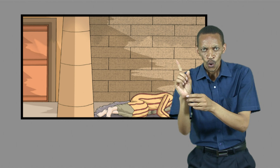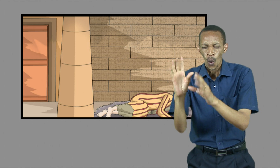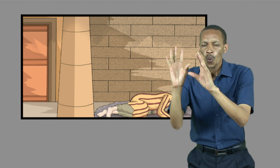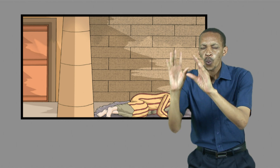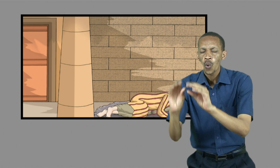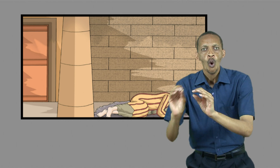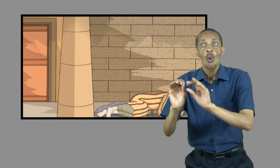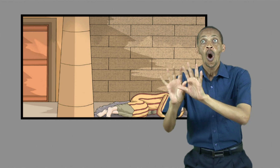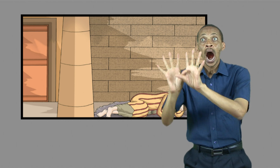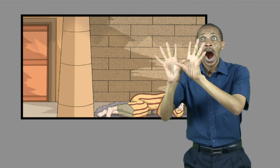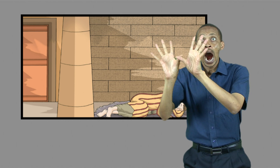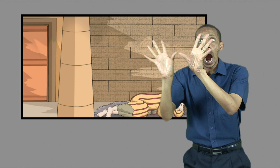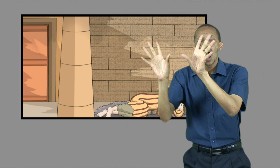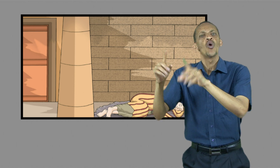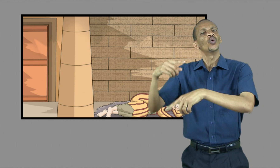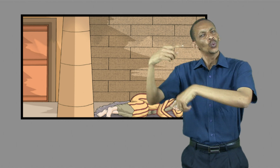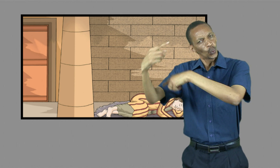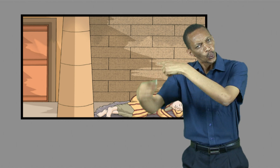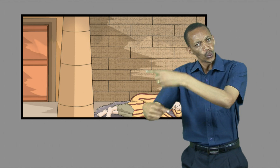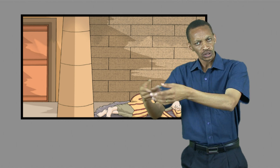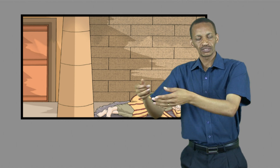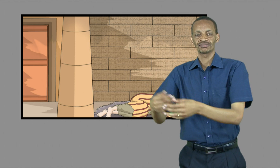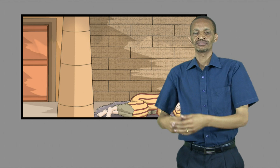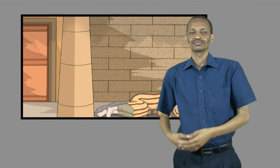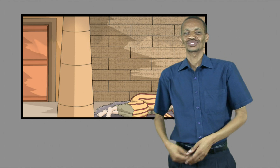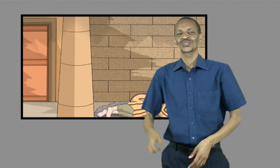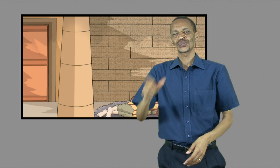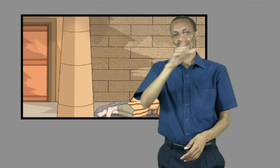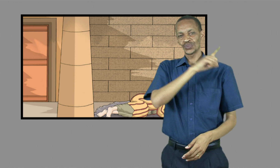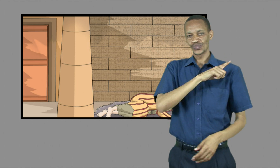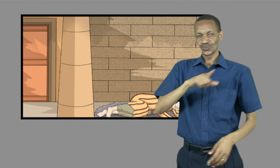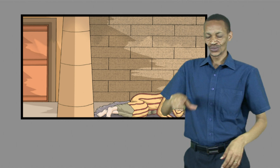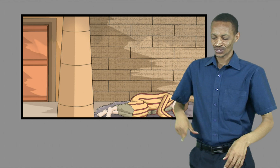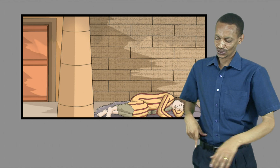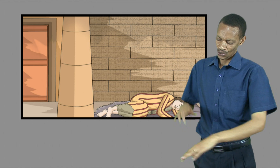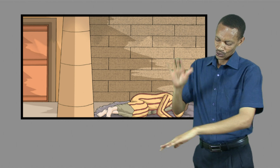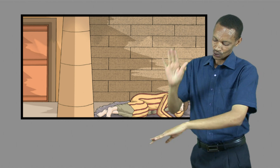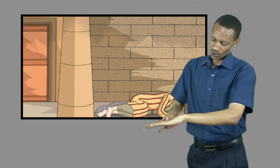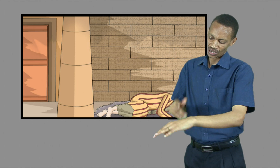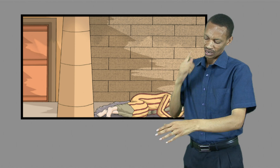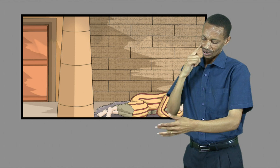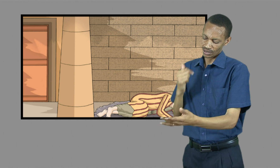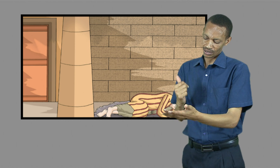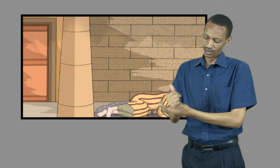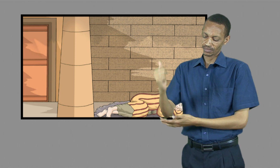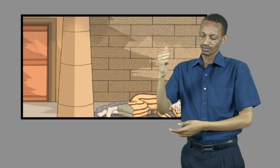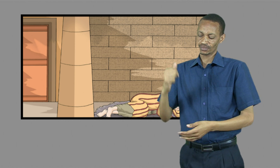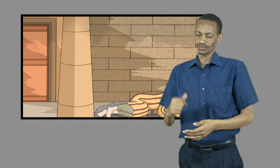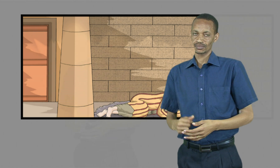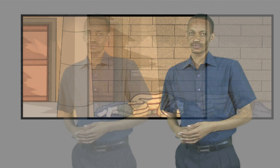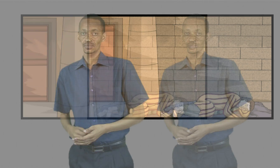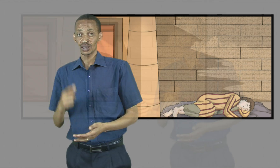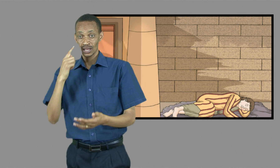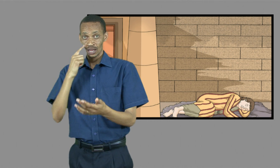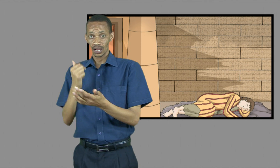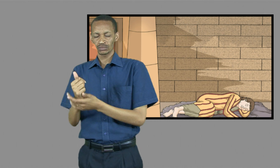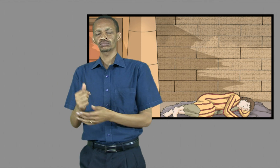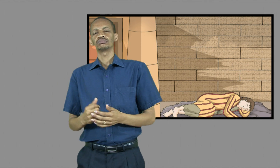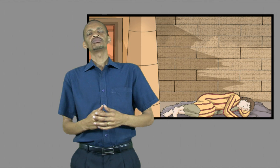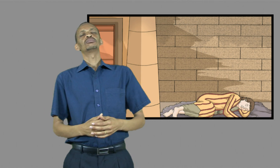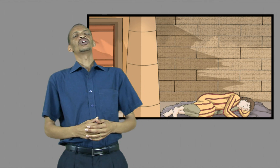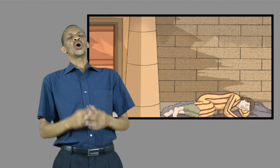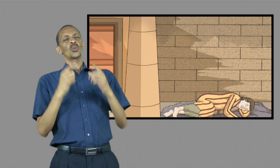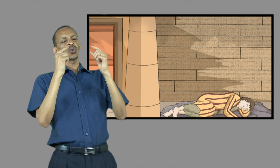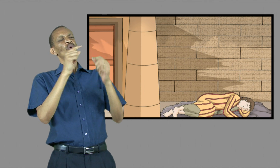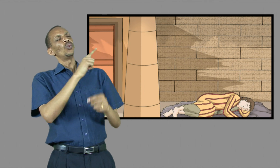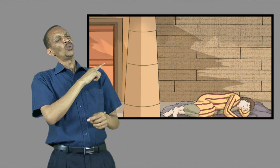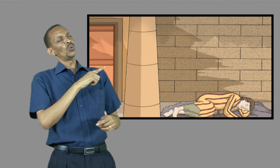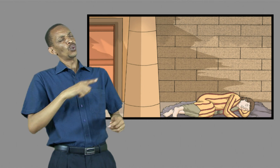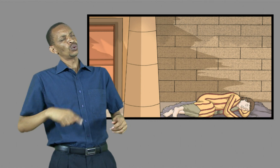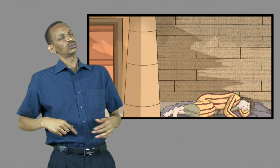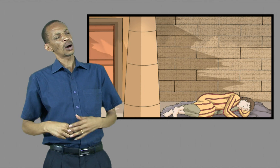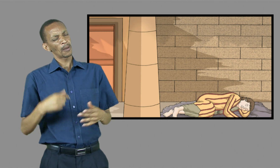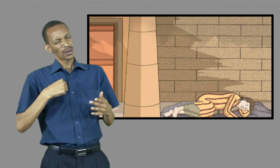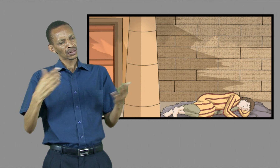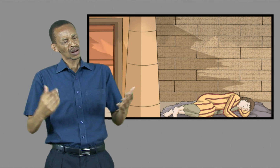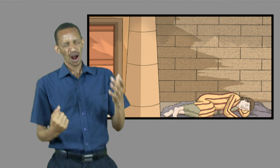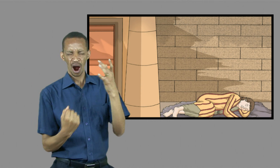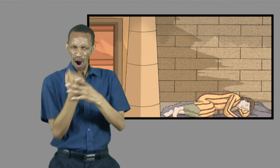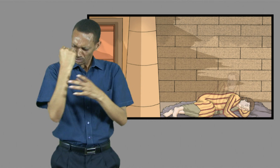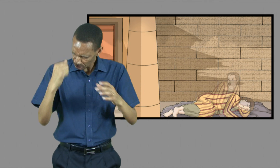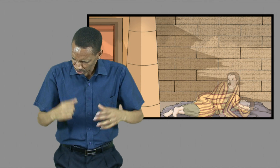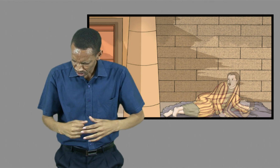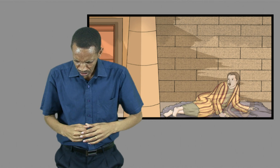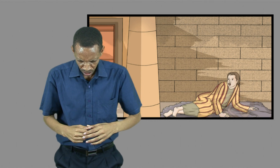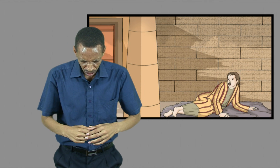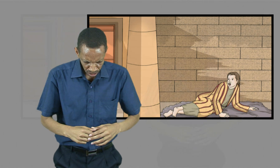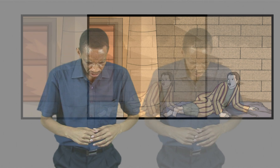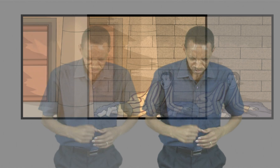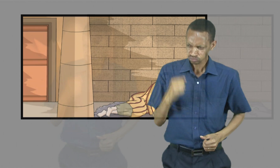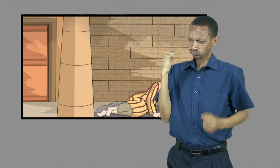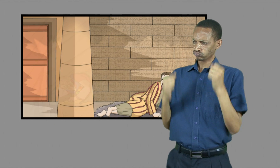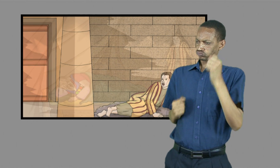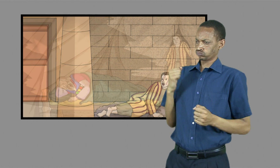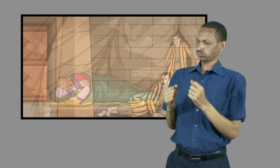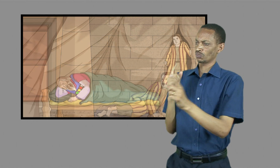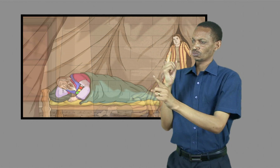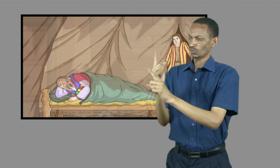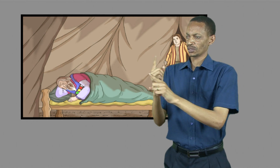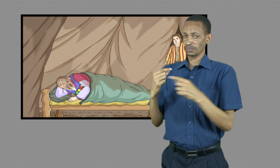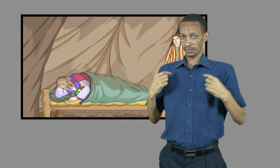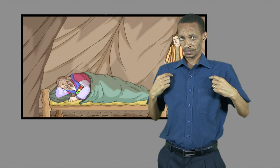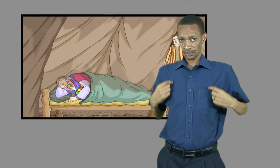Then the LORD called to Samuel, and he answered, “Here I am.”